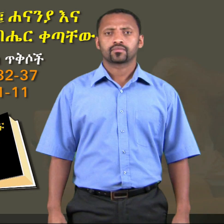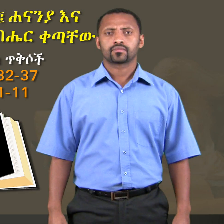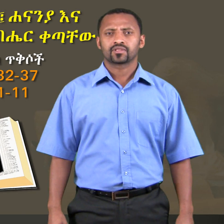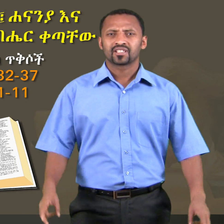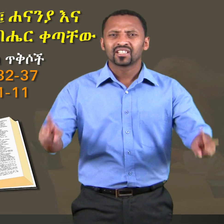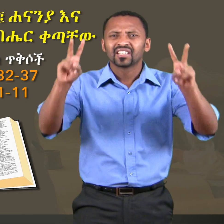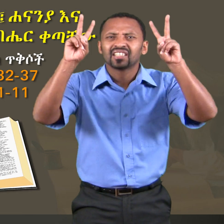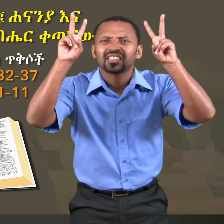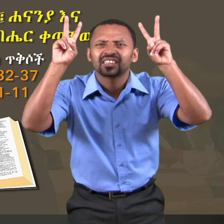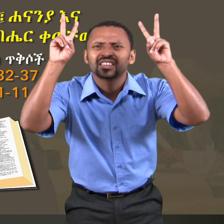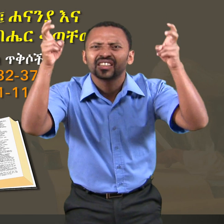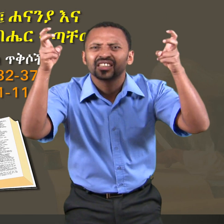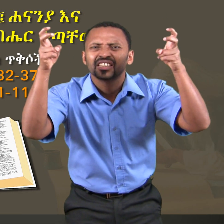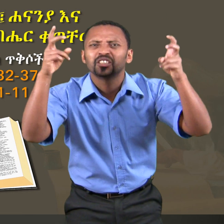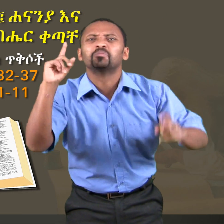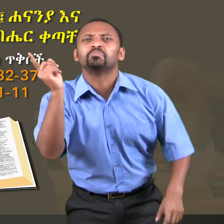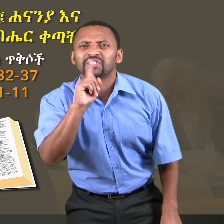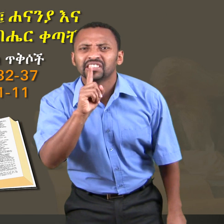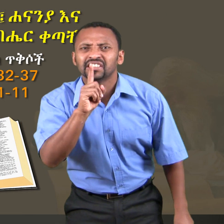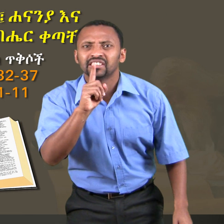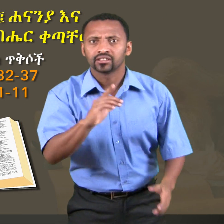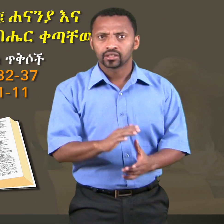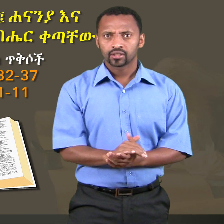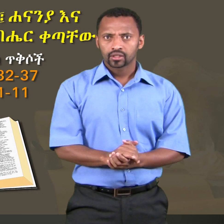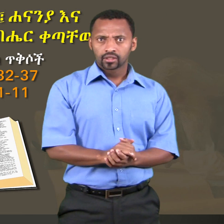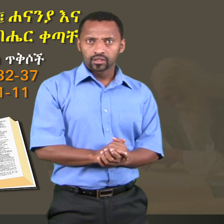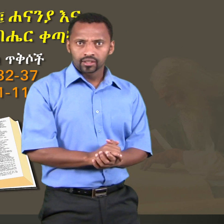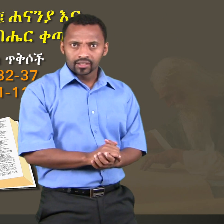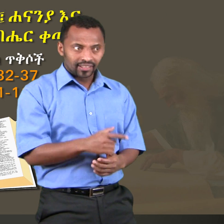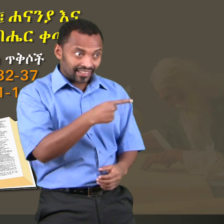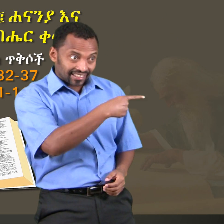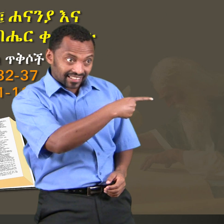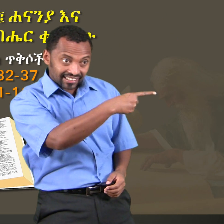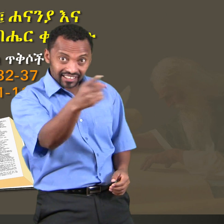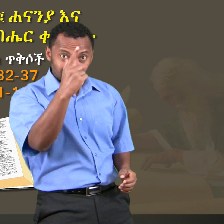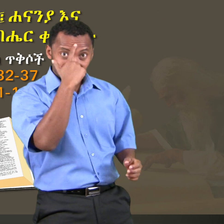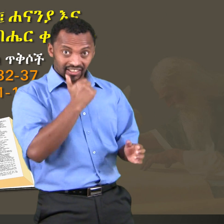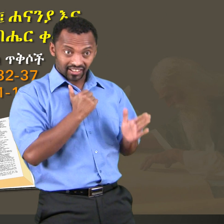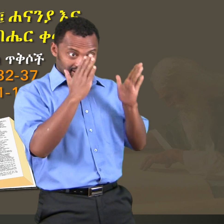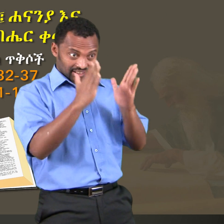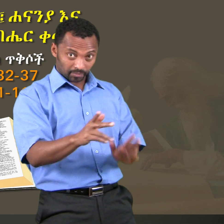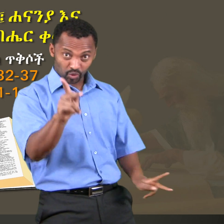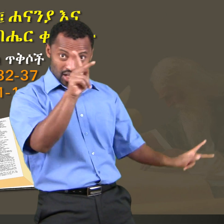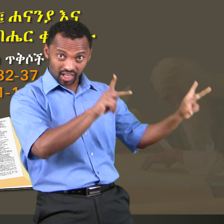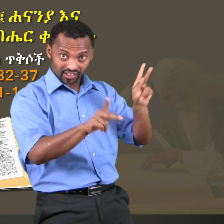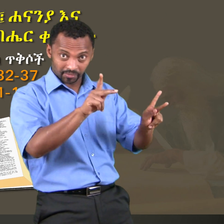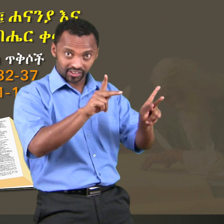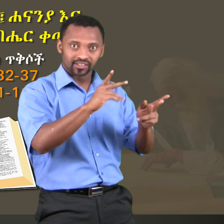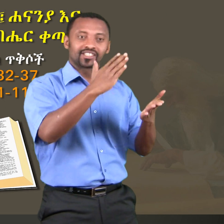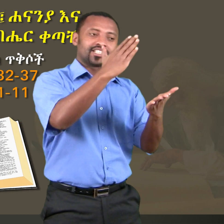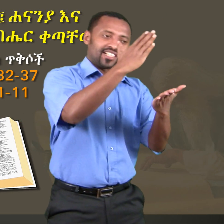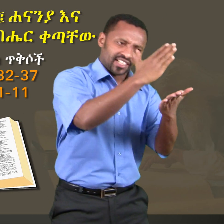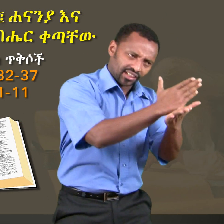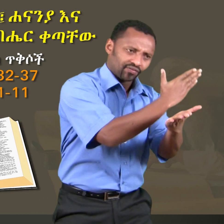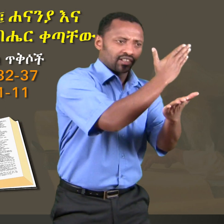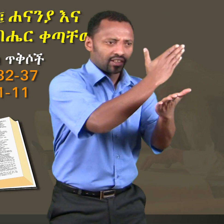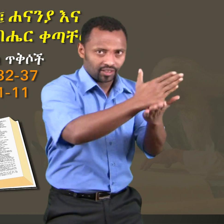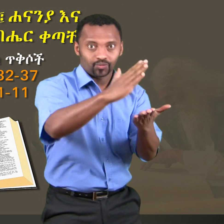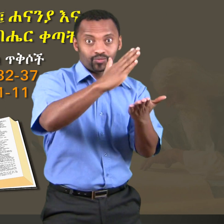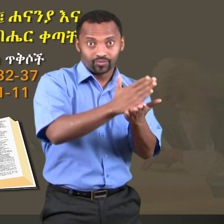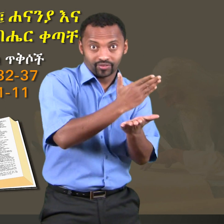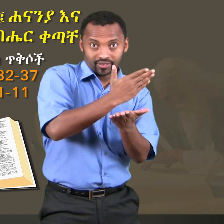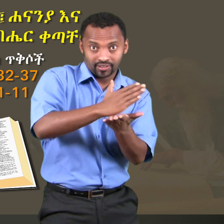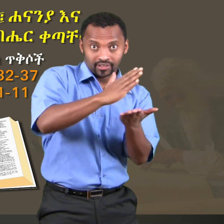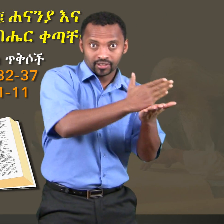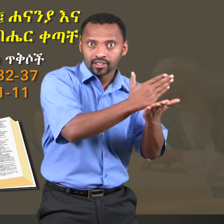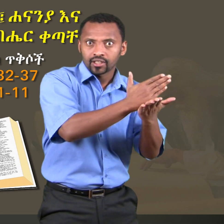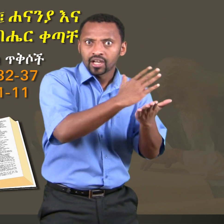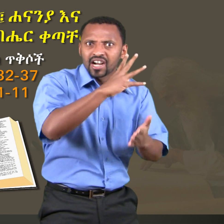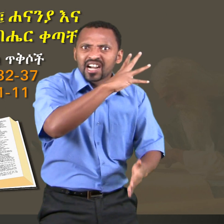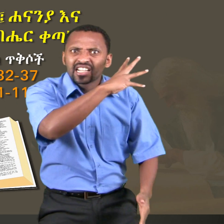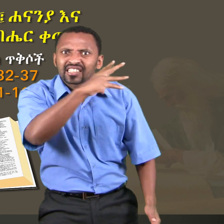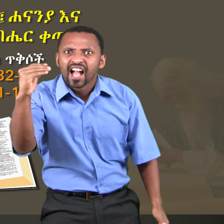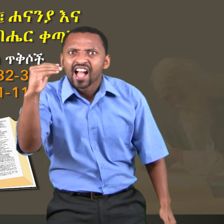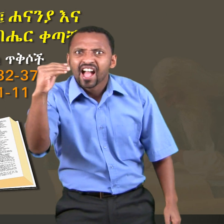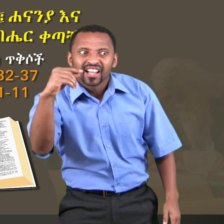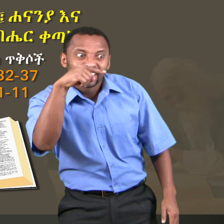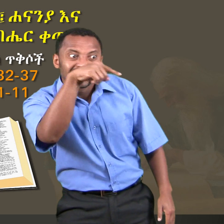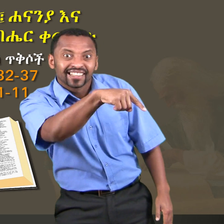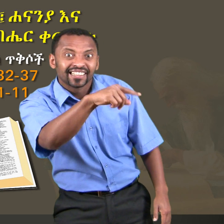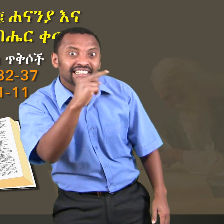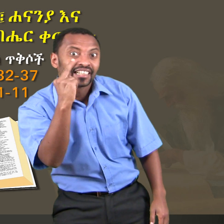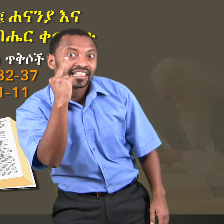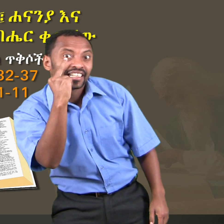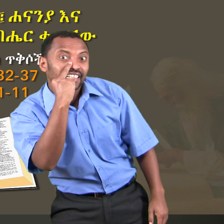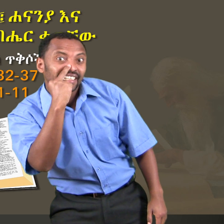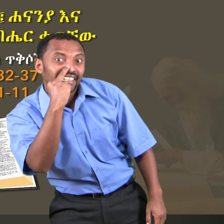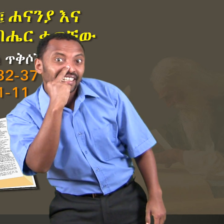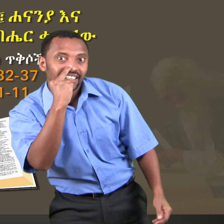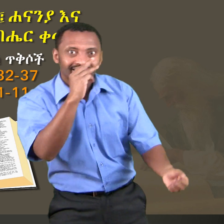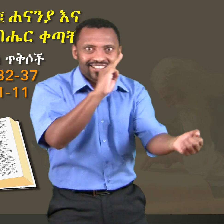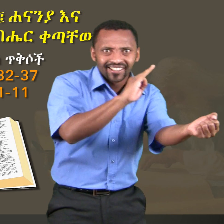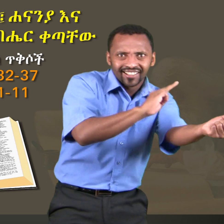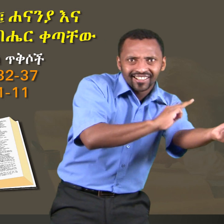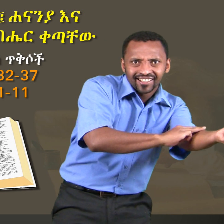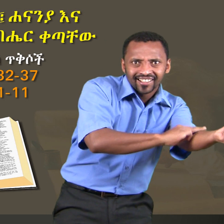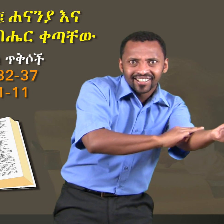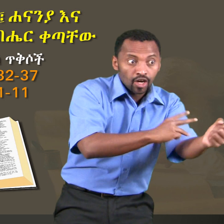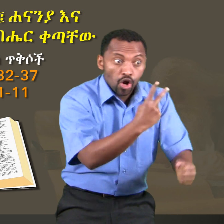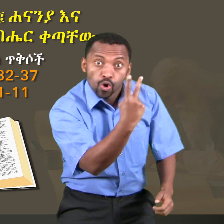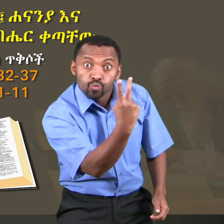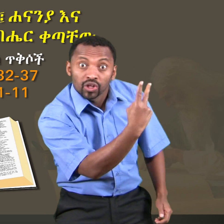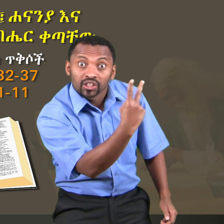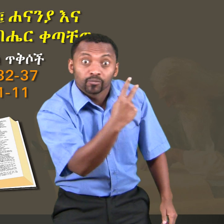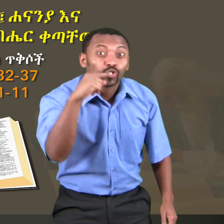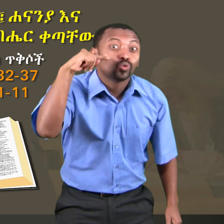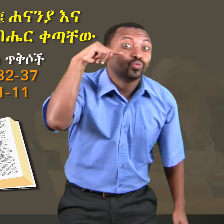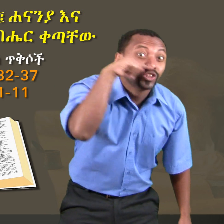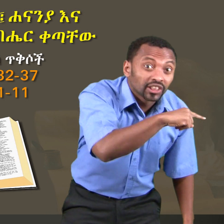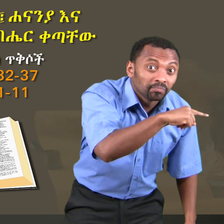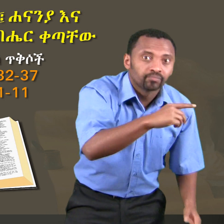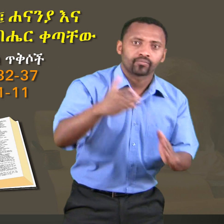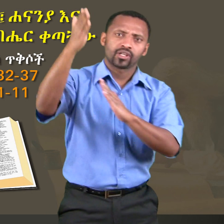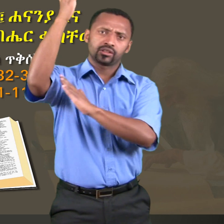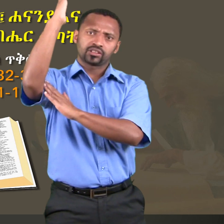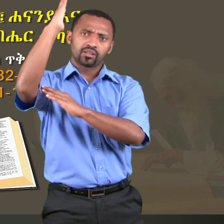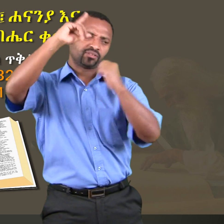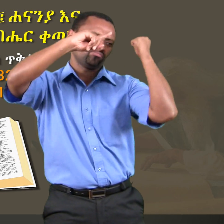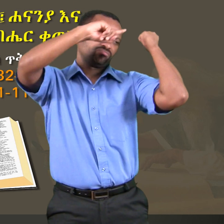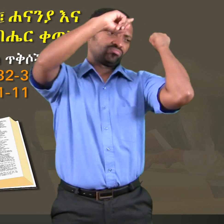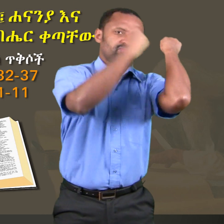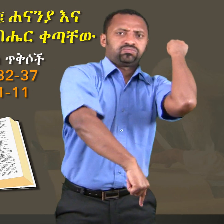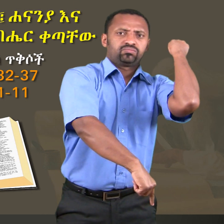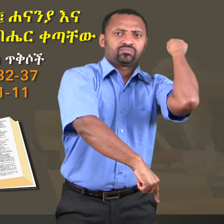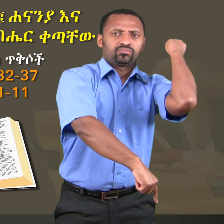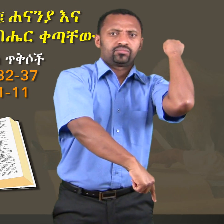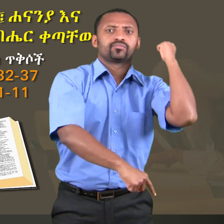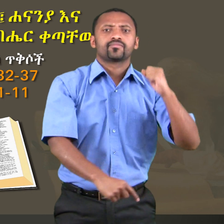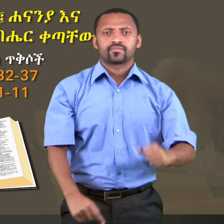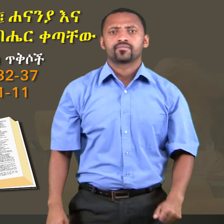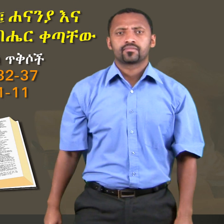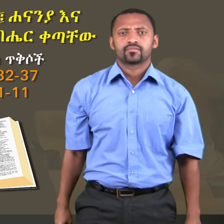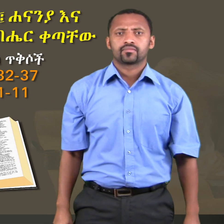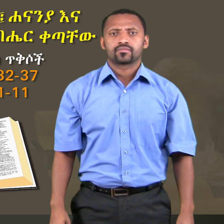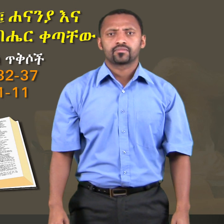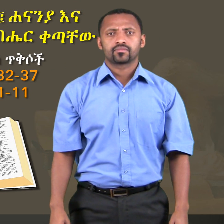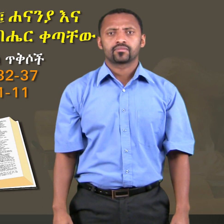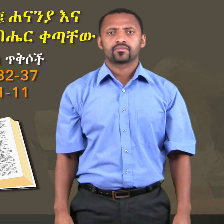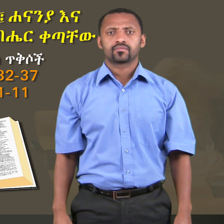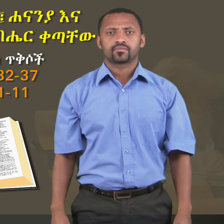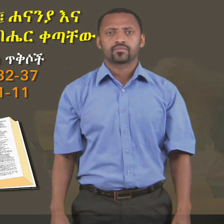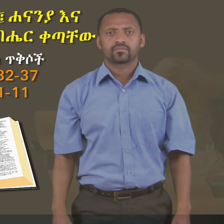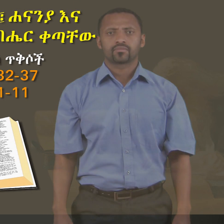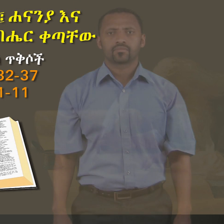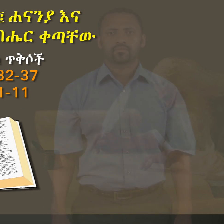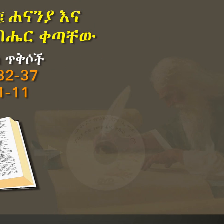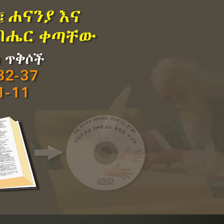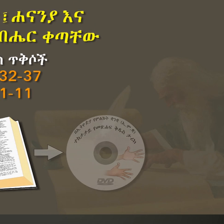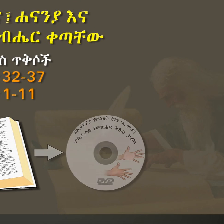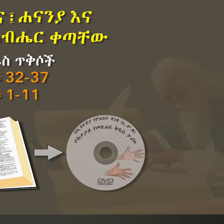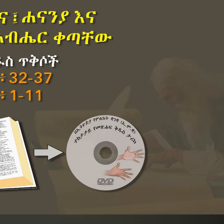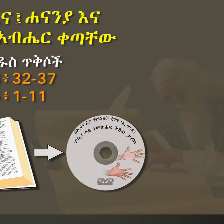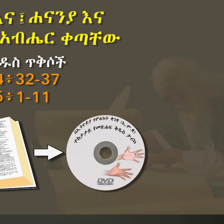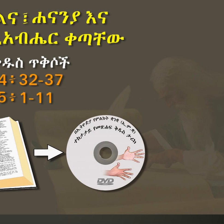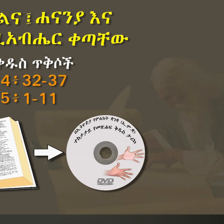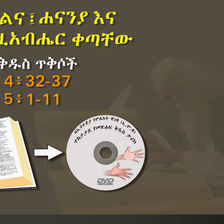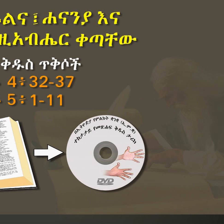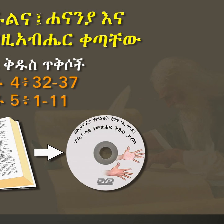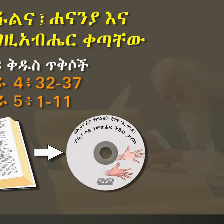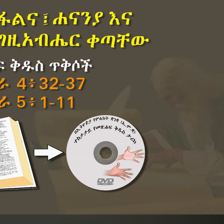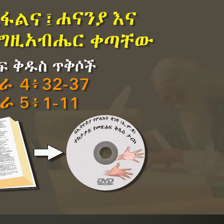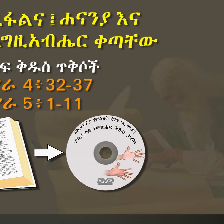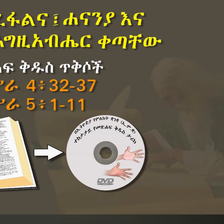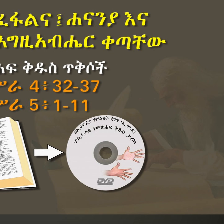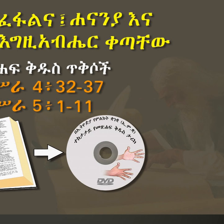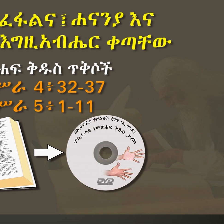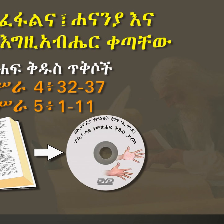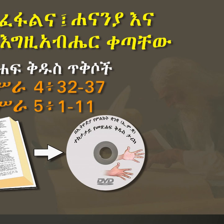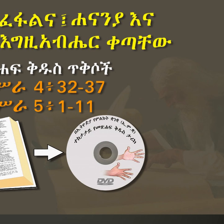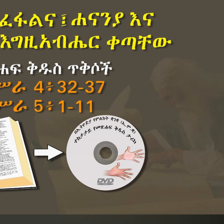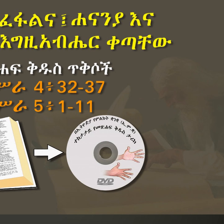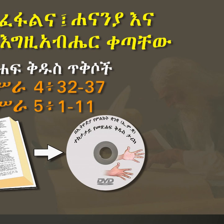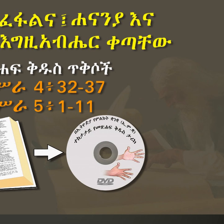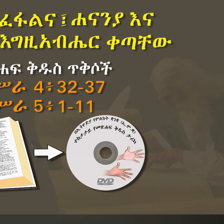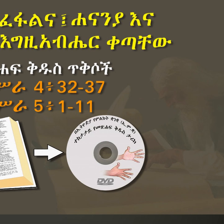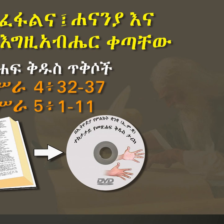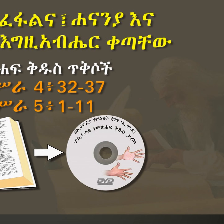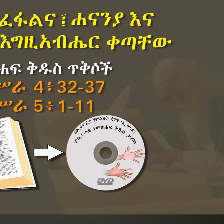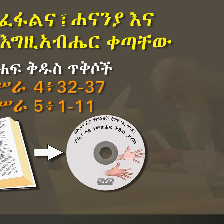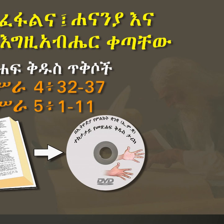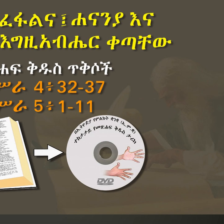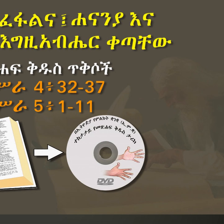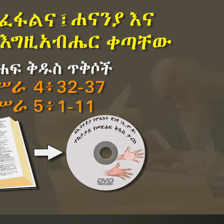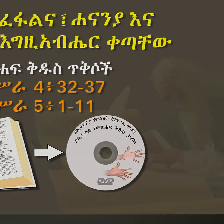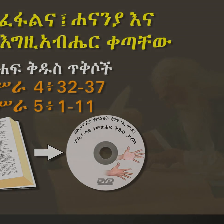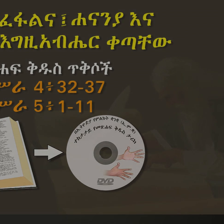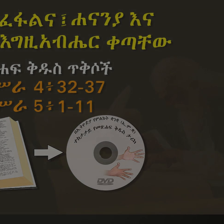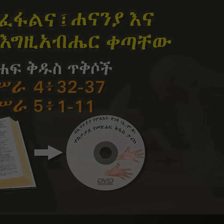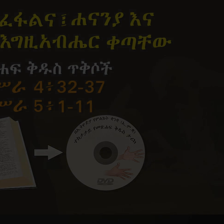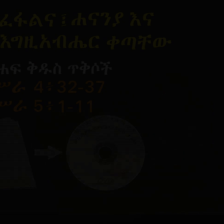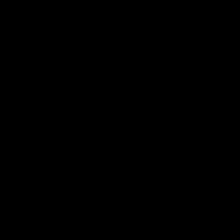God punishes Ananias and Sapphira for telling a lie